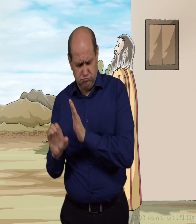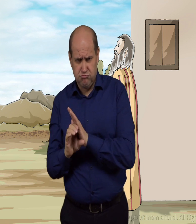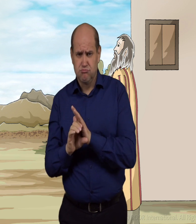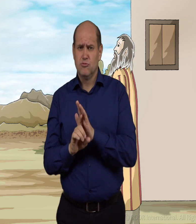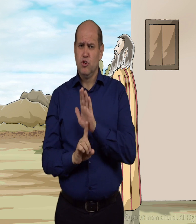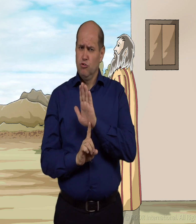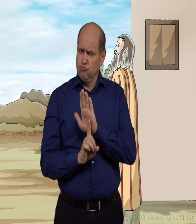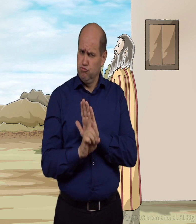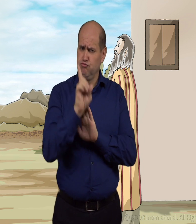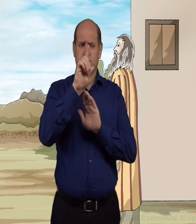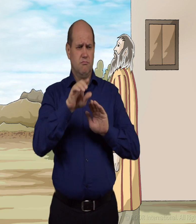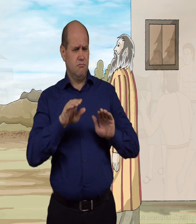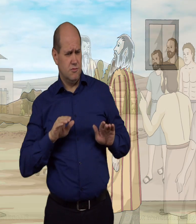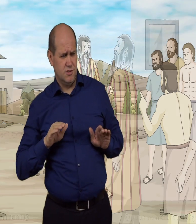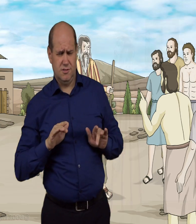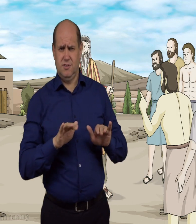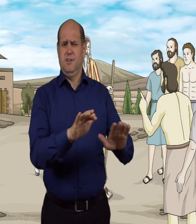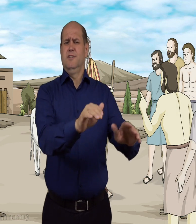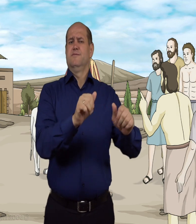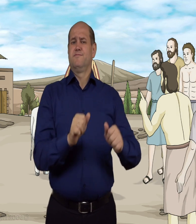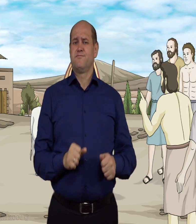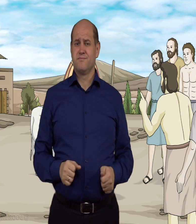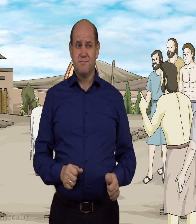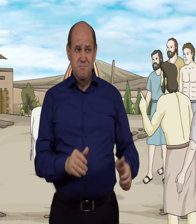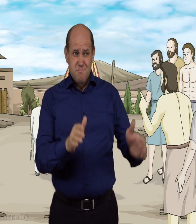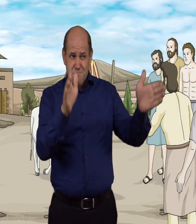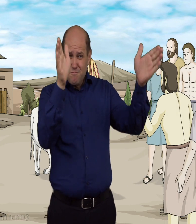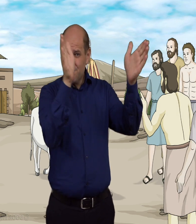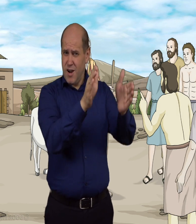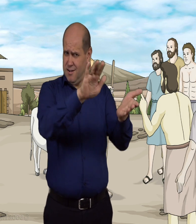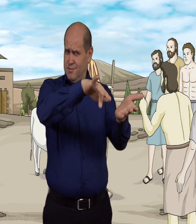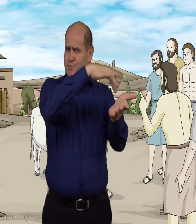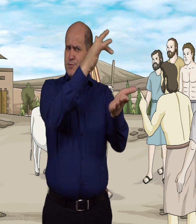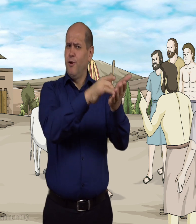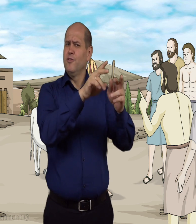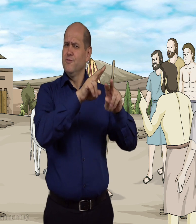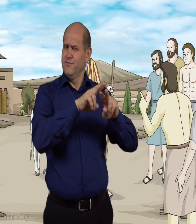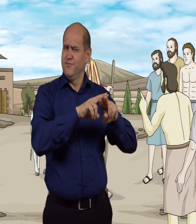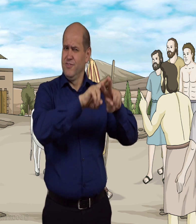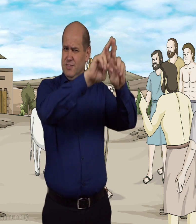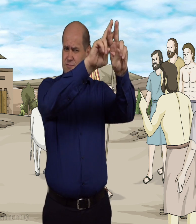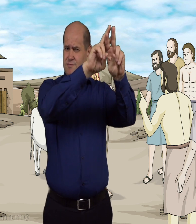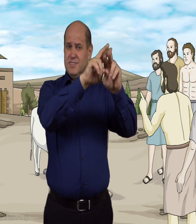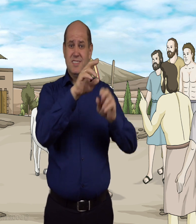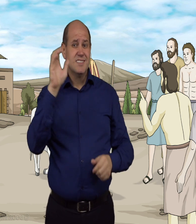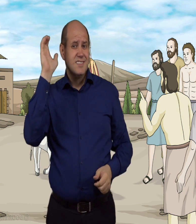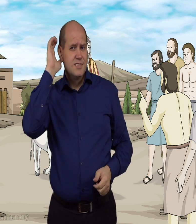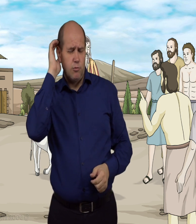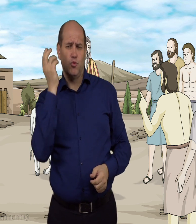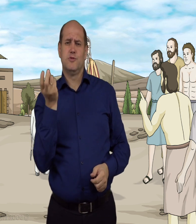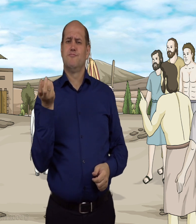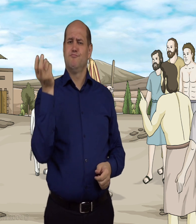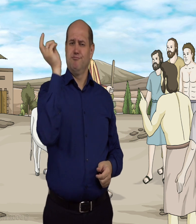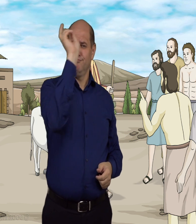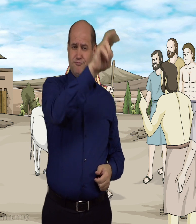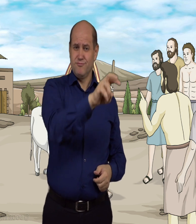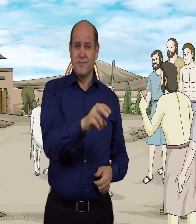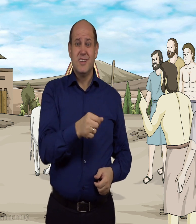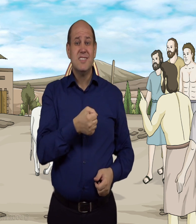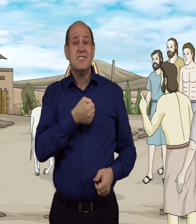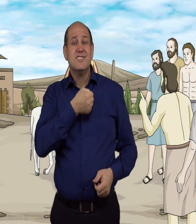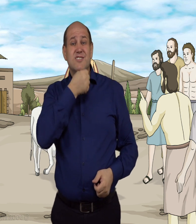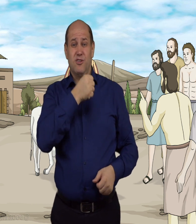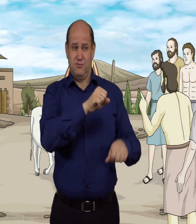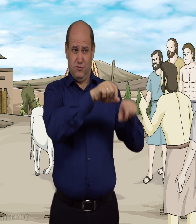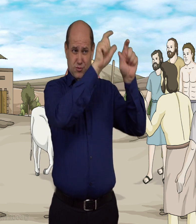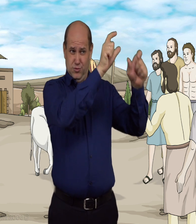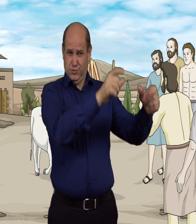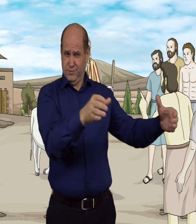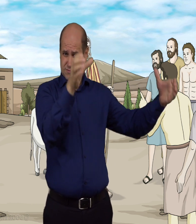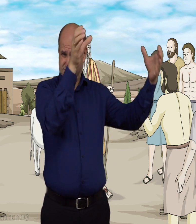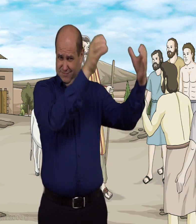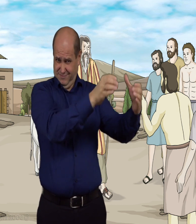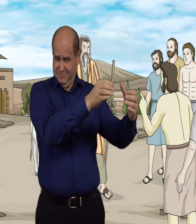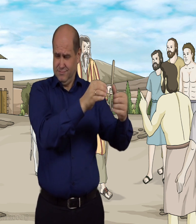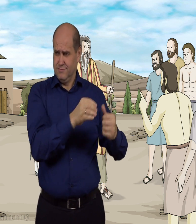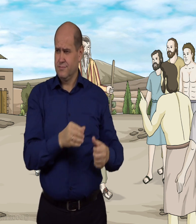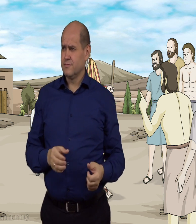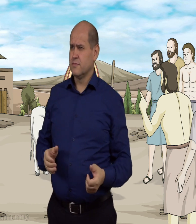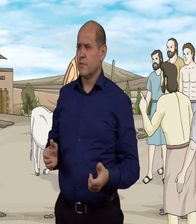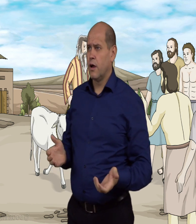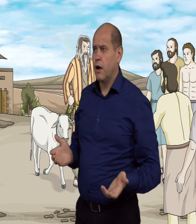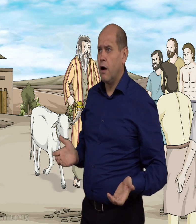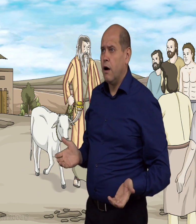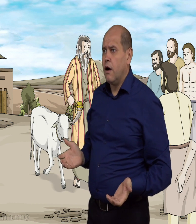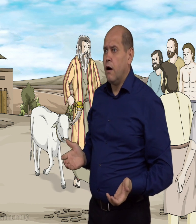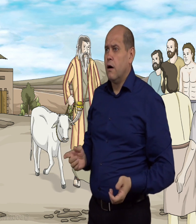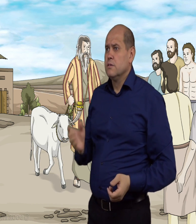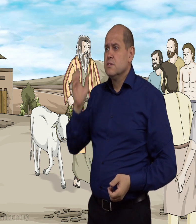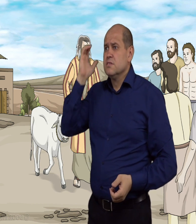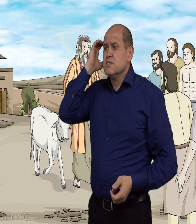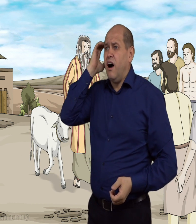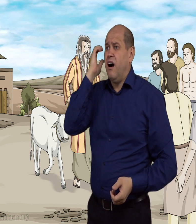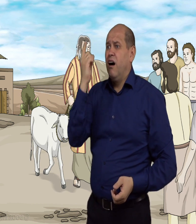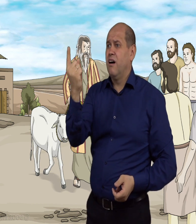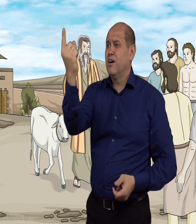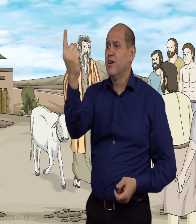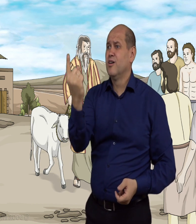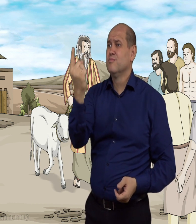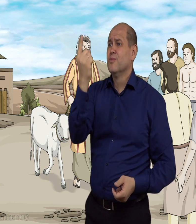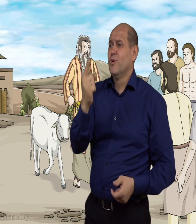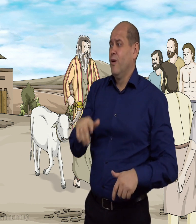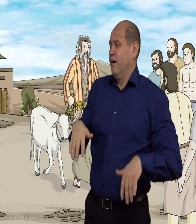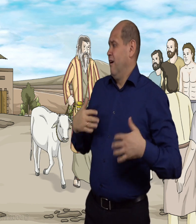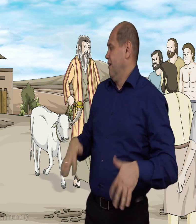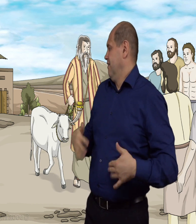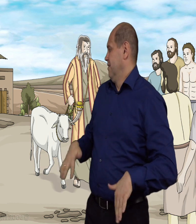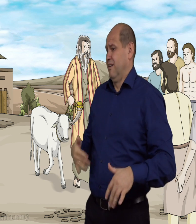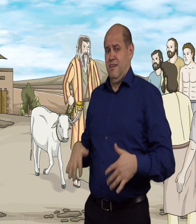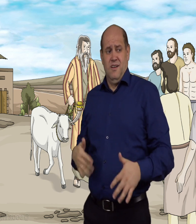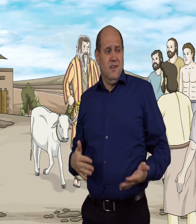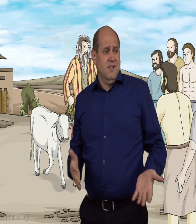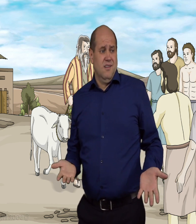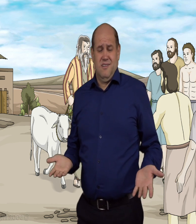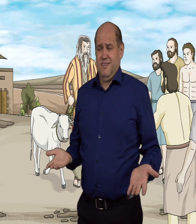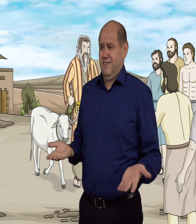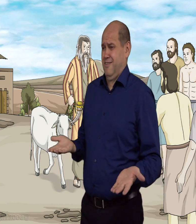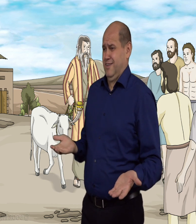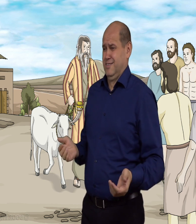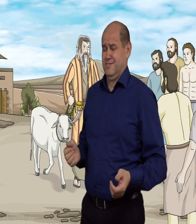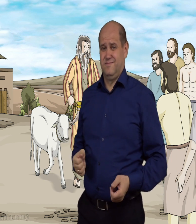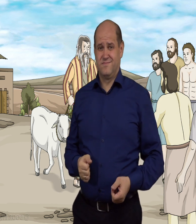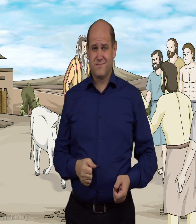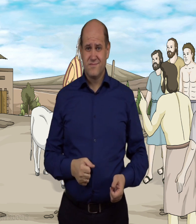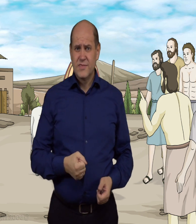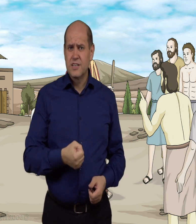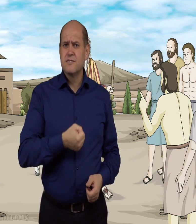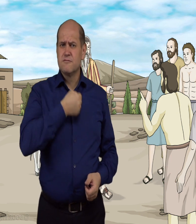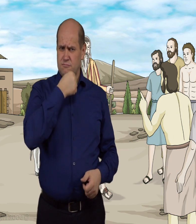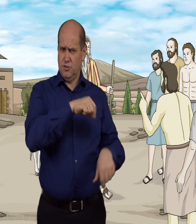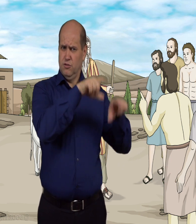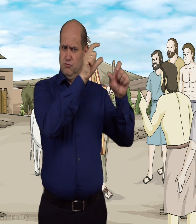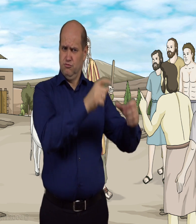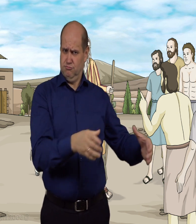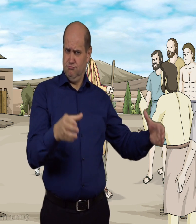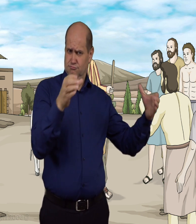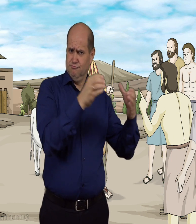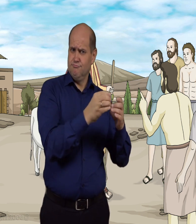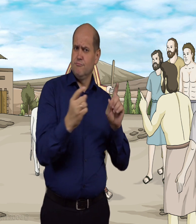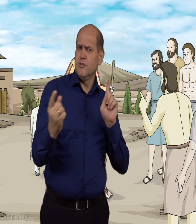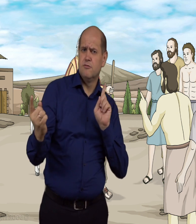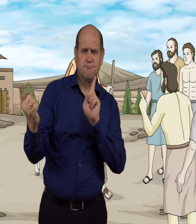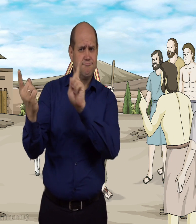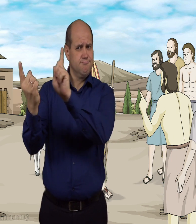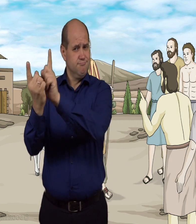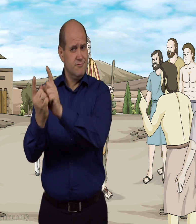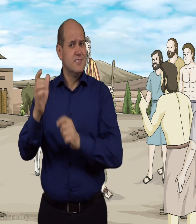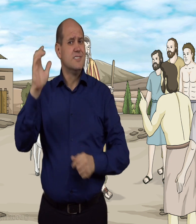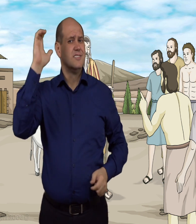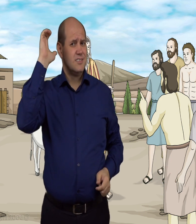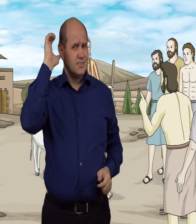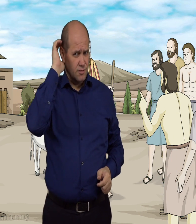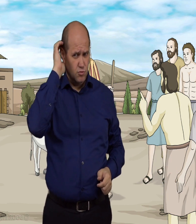So Samuel did what the LORD had said and went to Bethlehem.